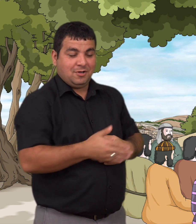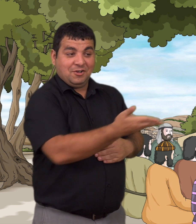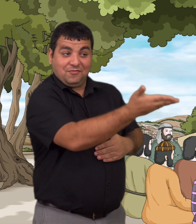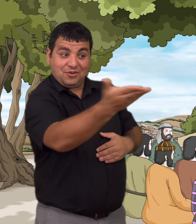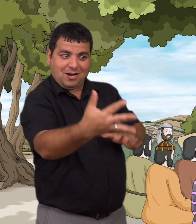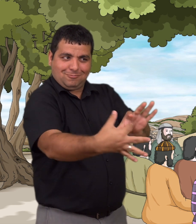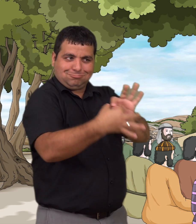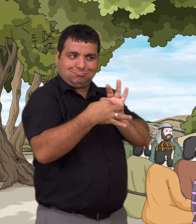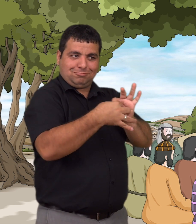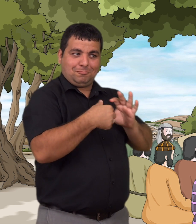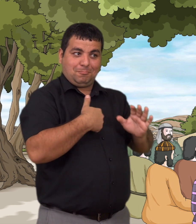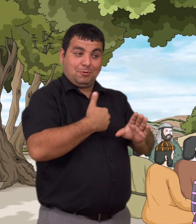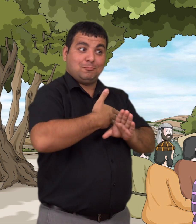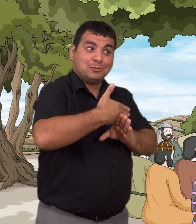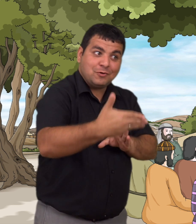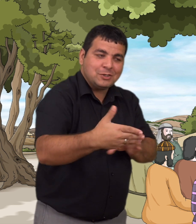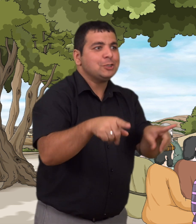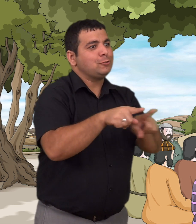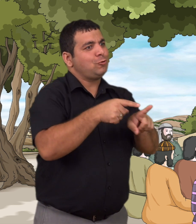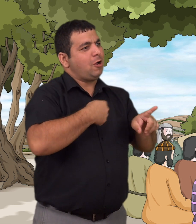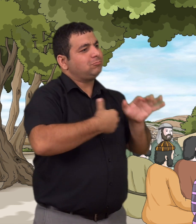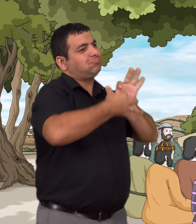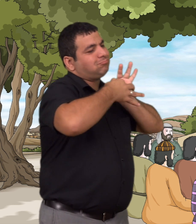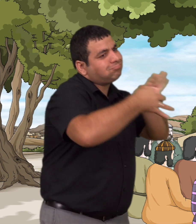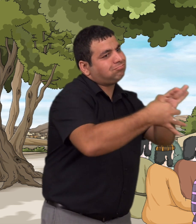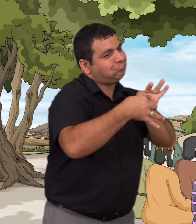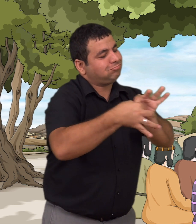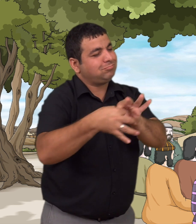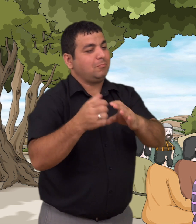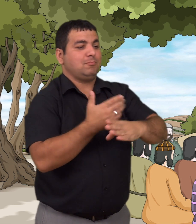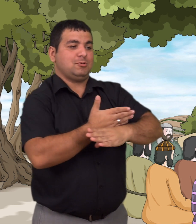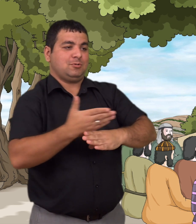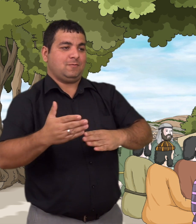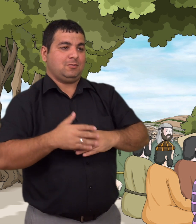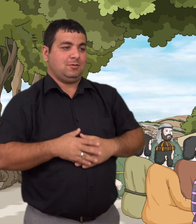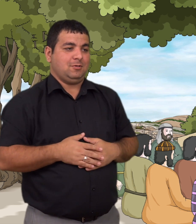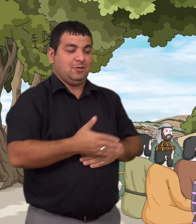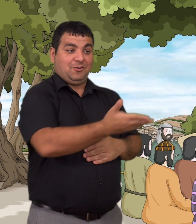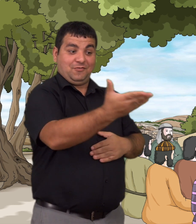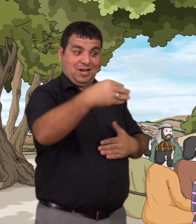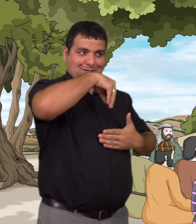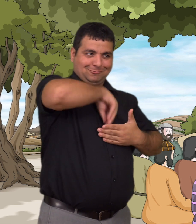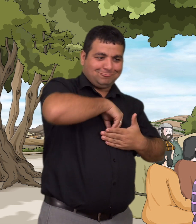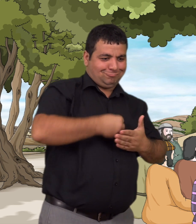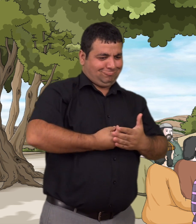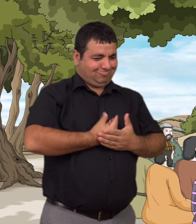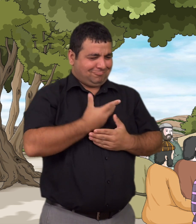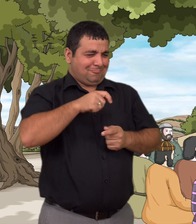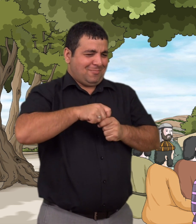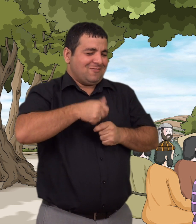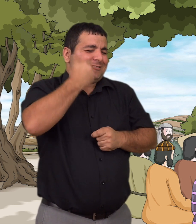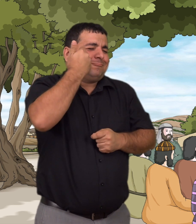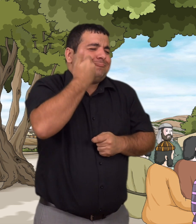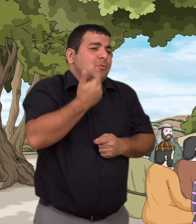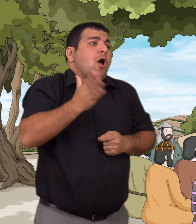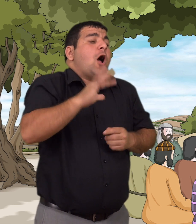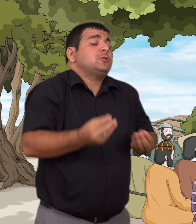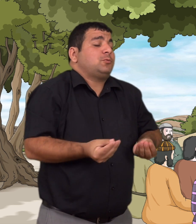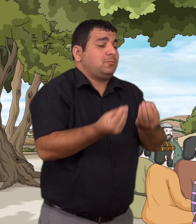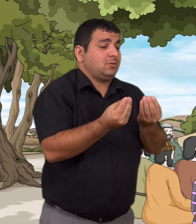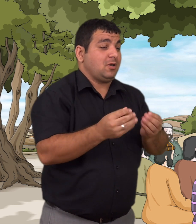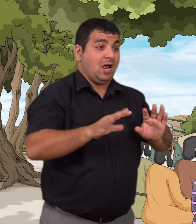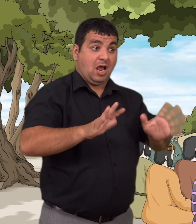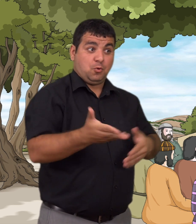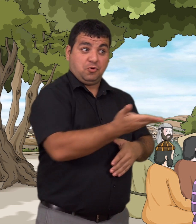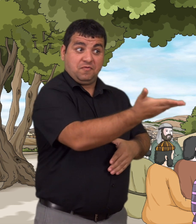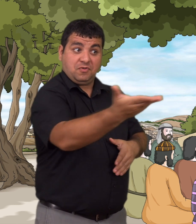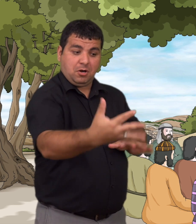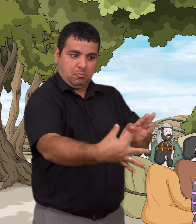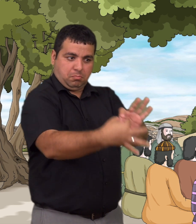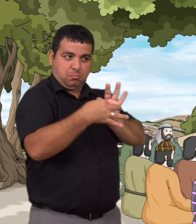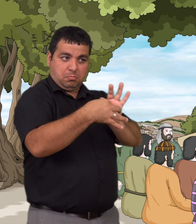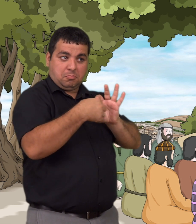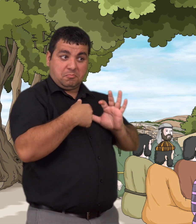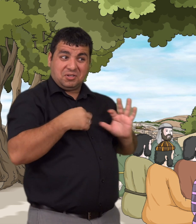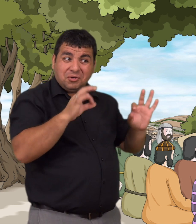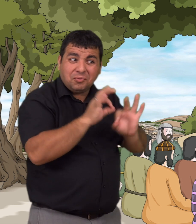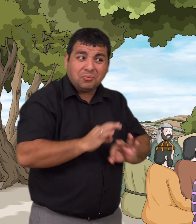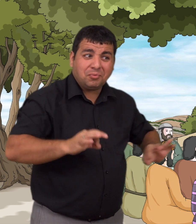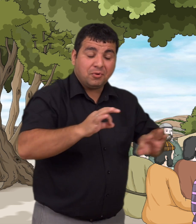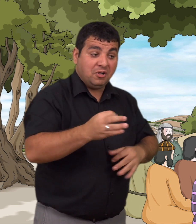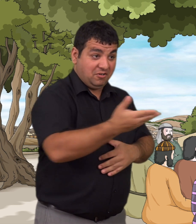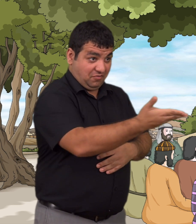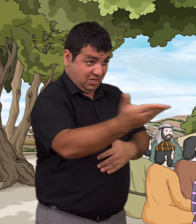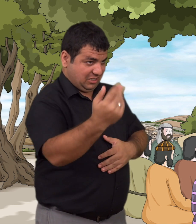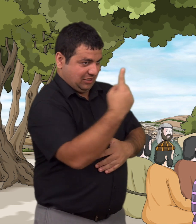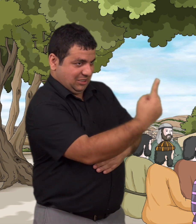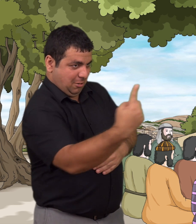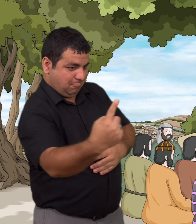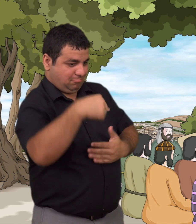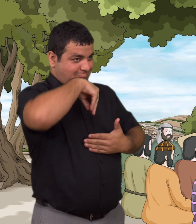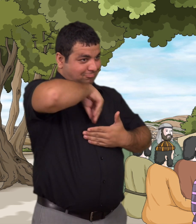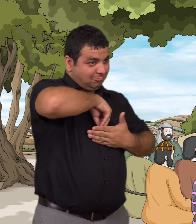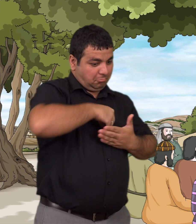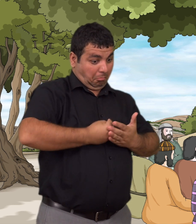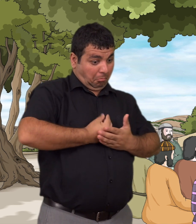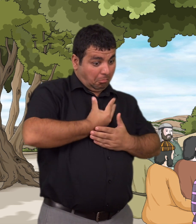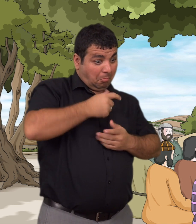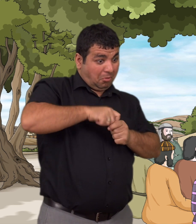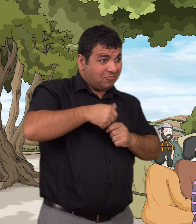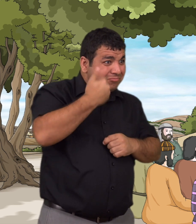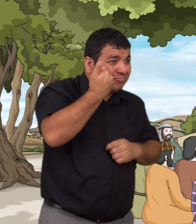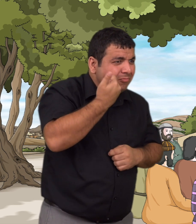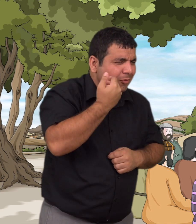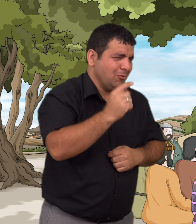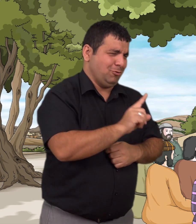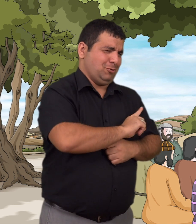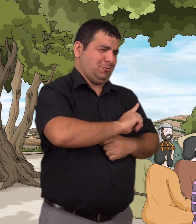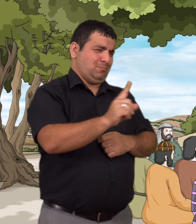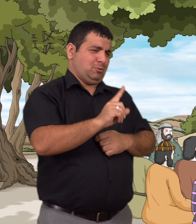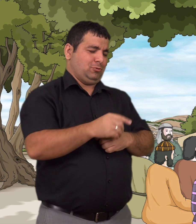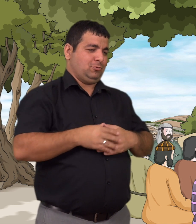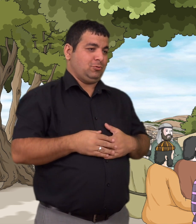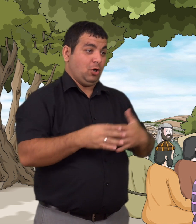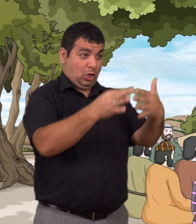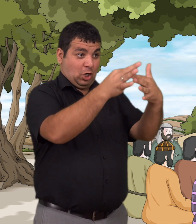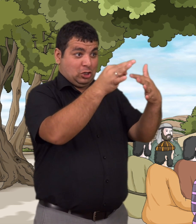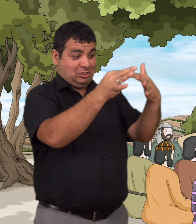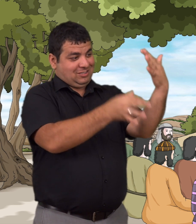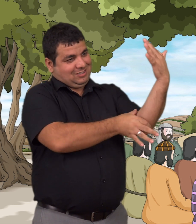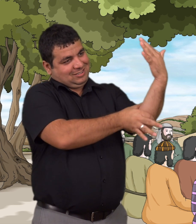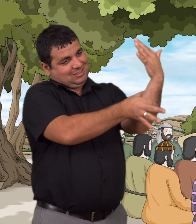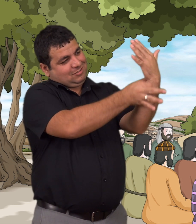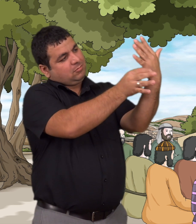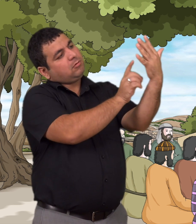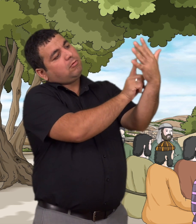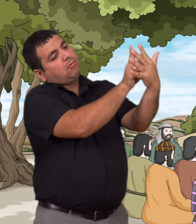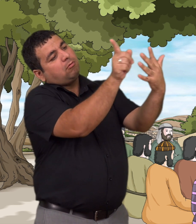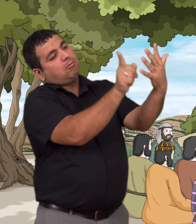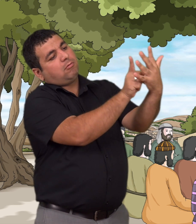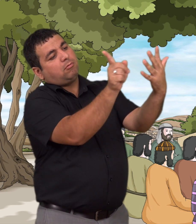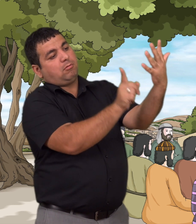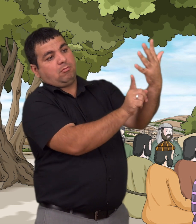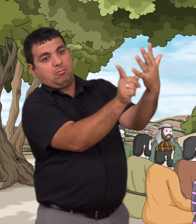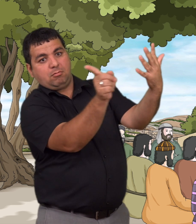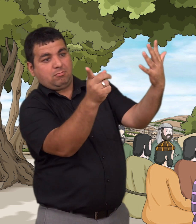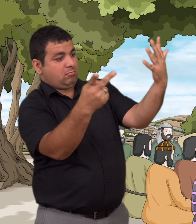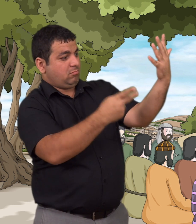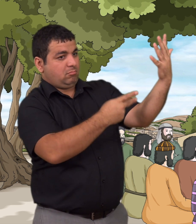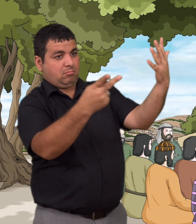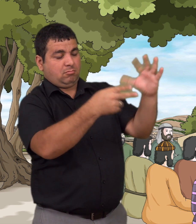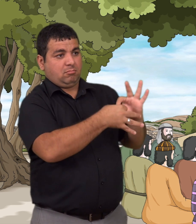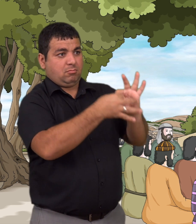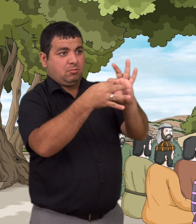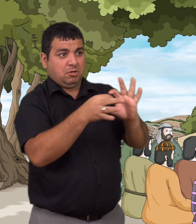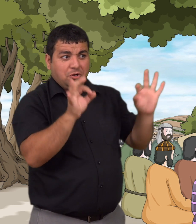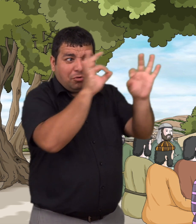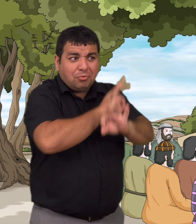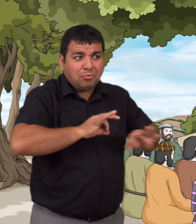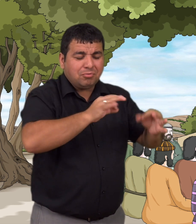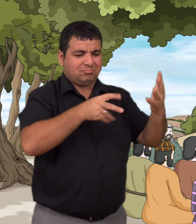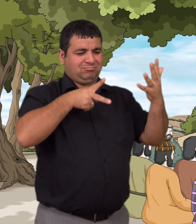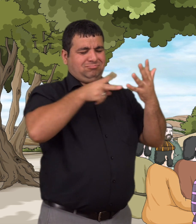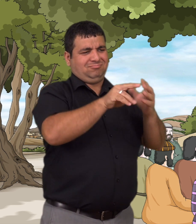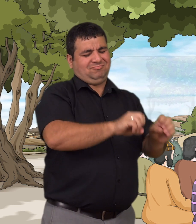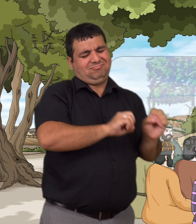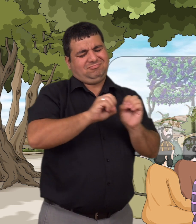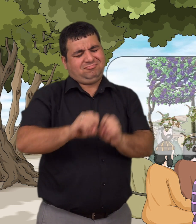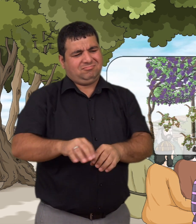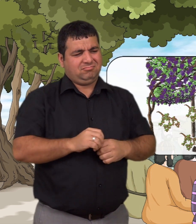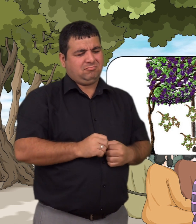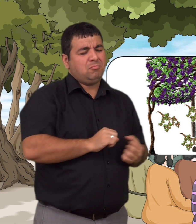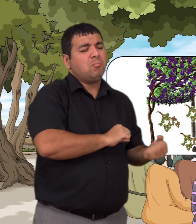I am the vine and you are the branches. The one who remains in Me, and I in him, will bear much fruit.